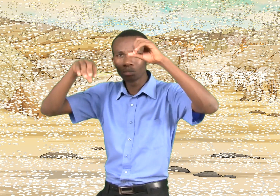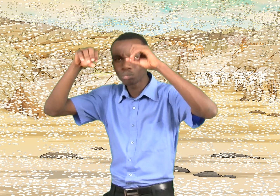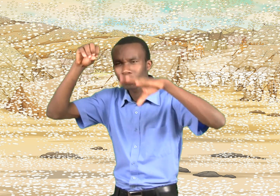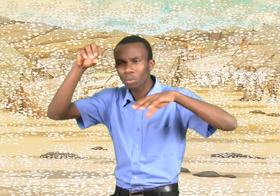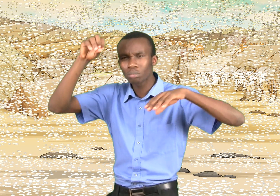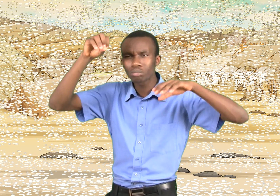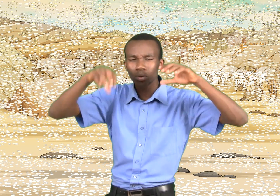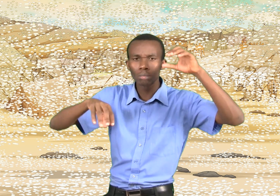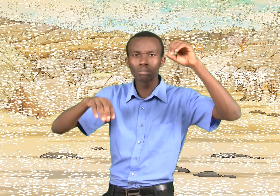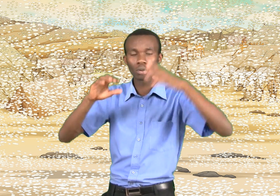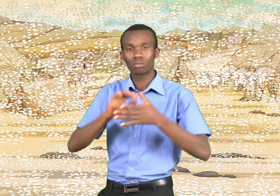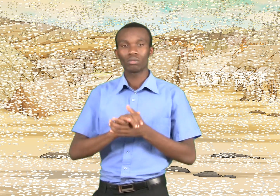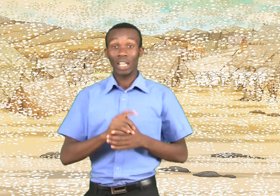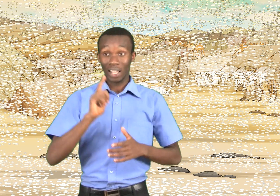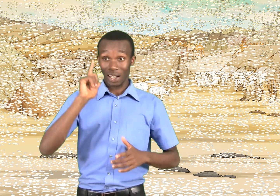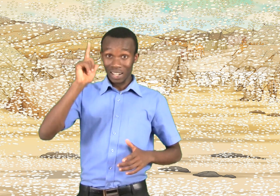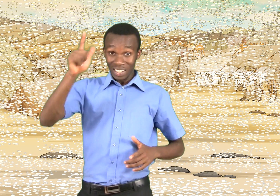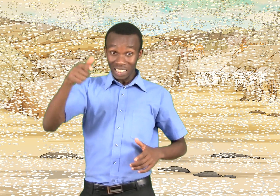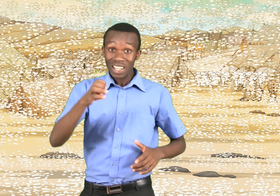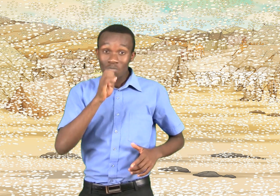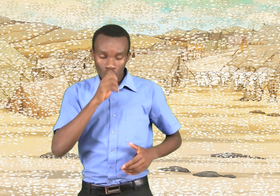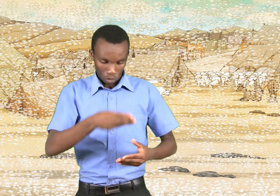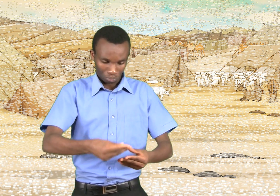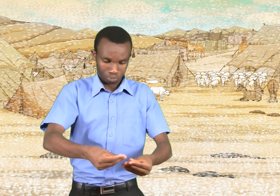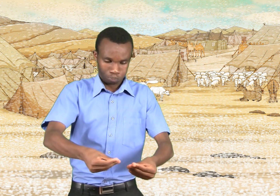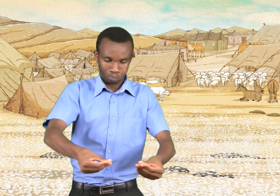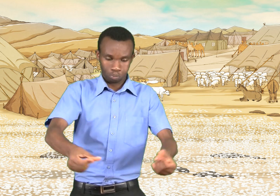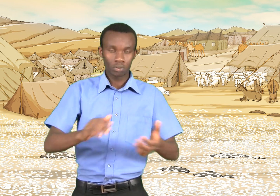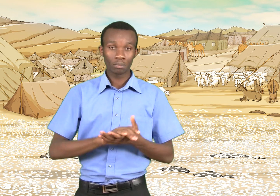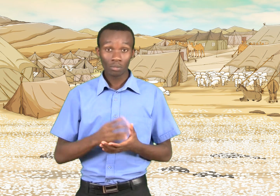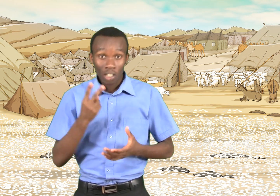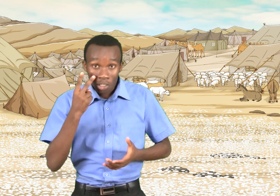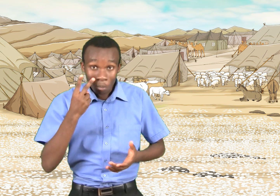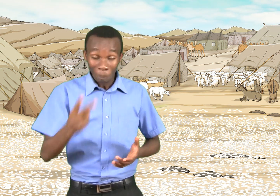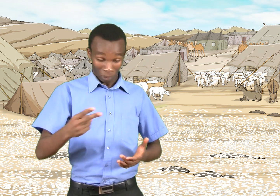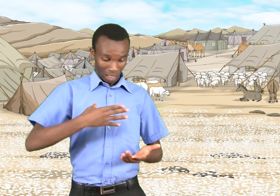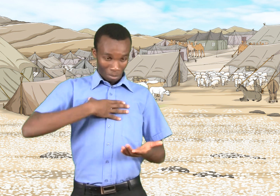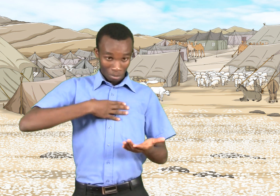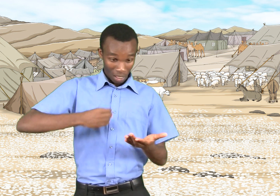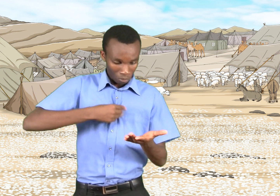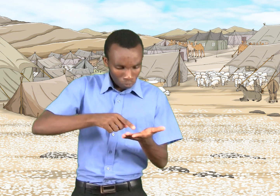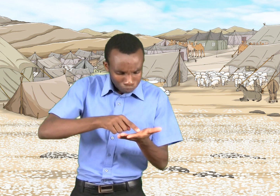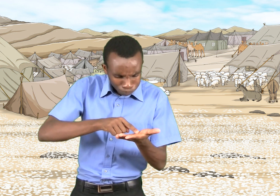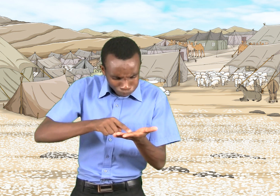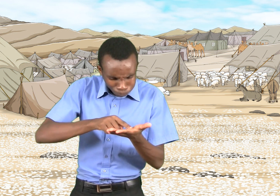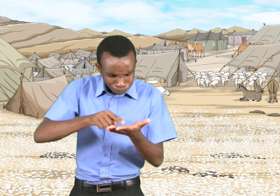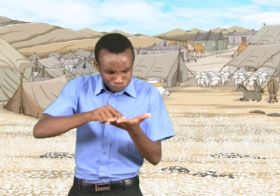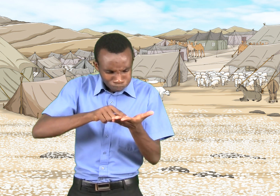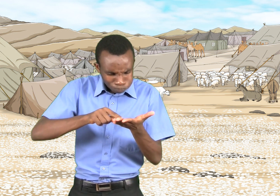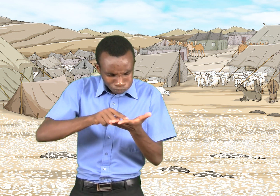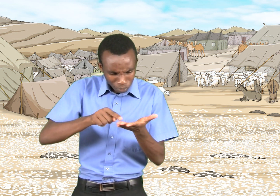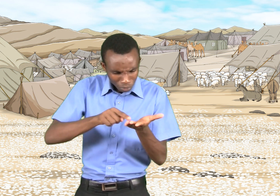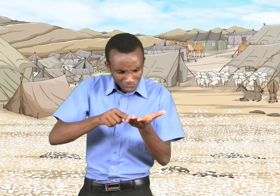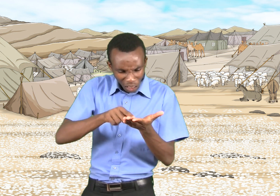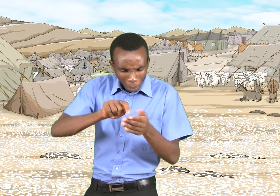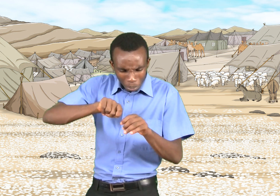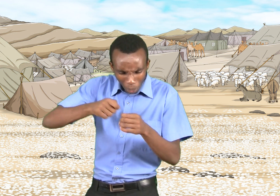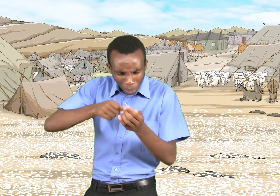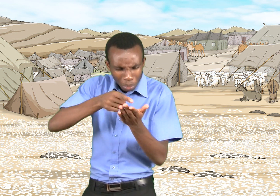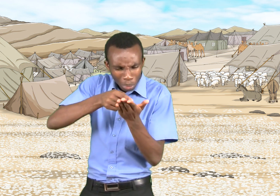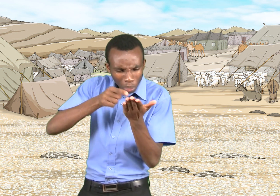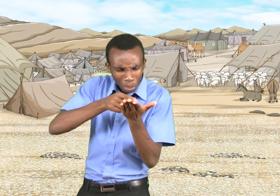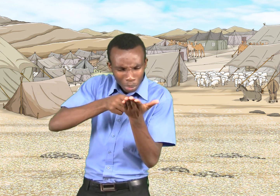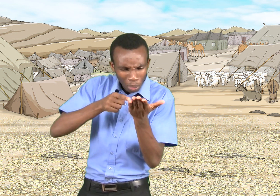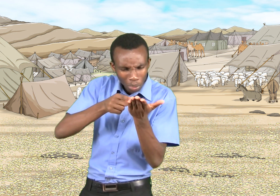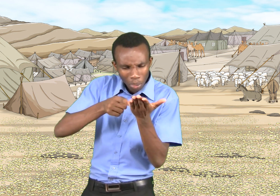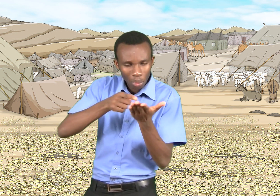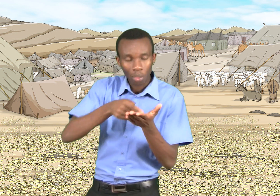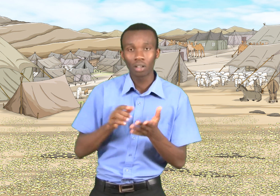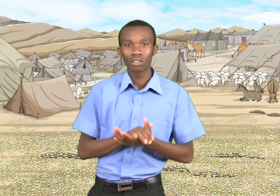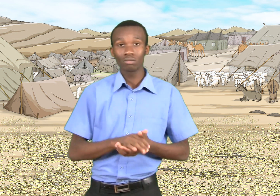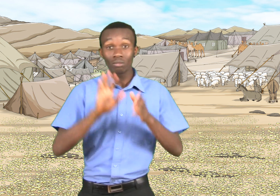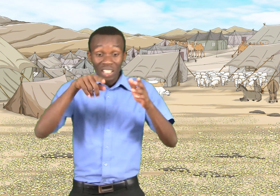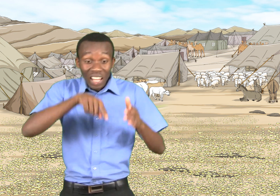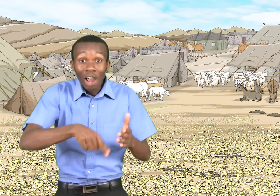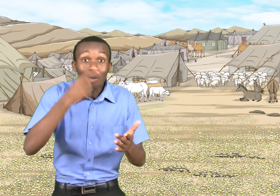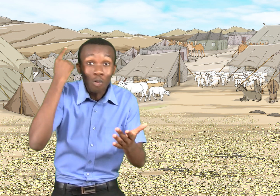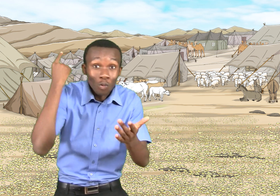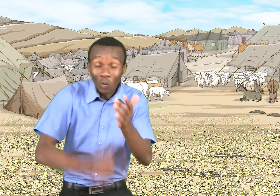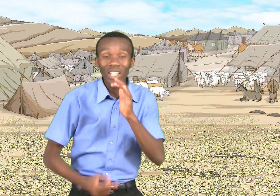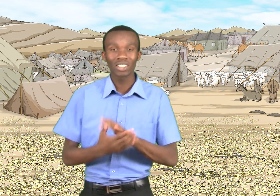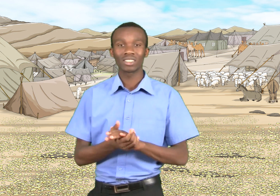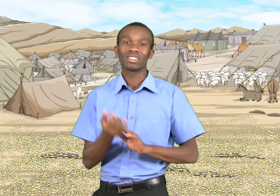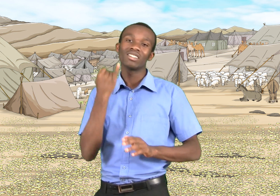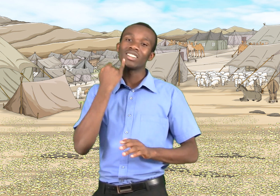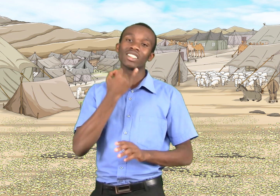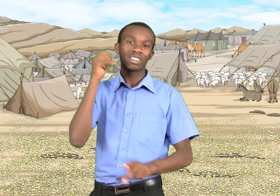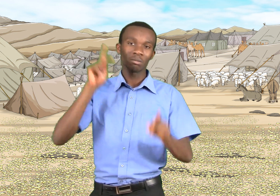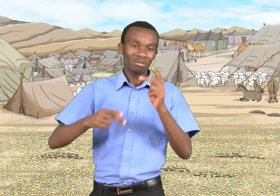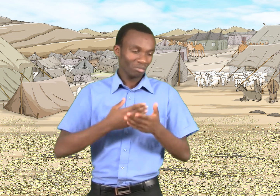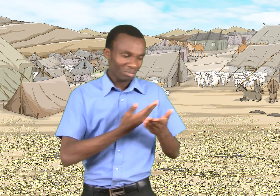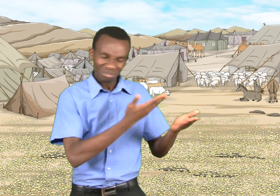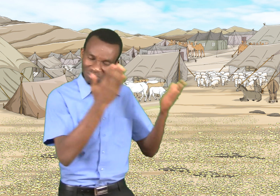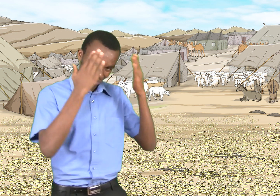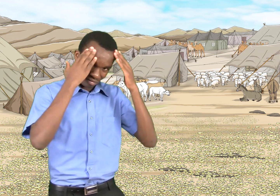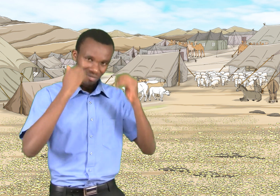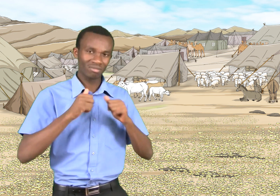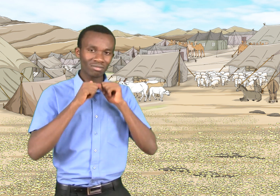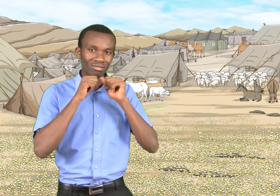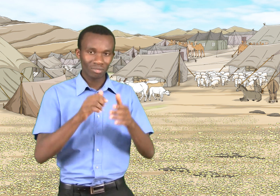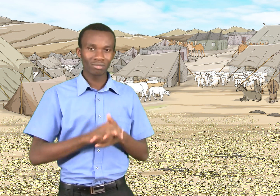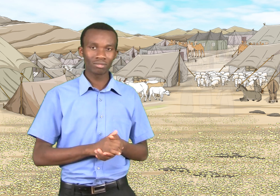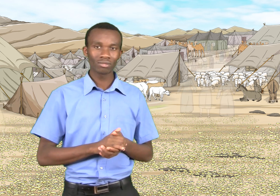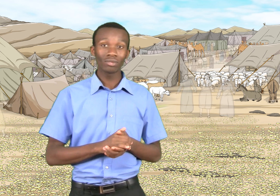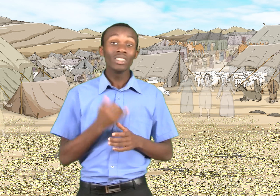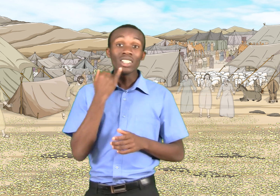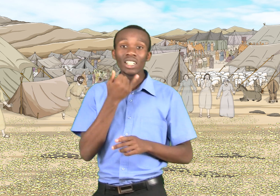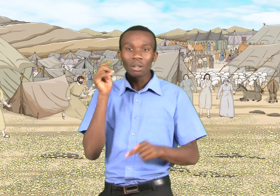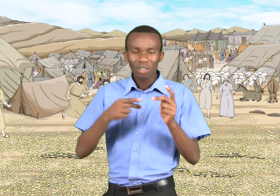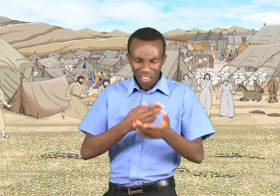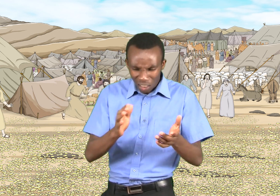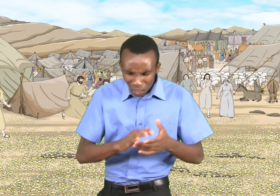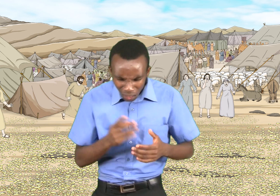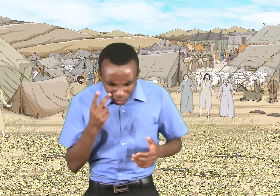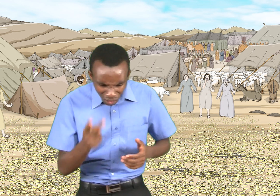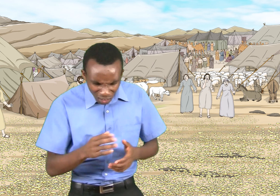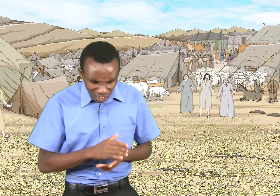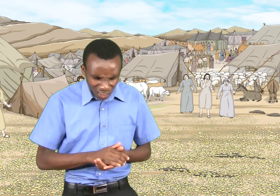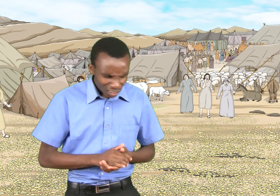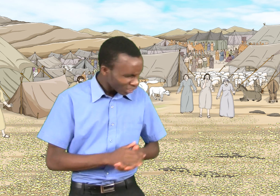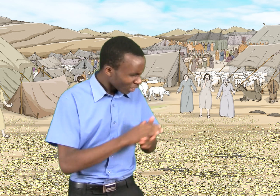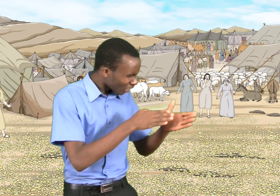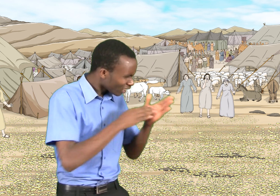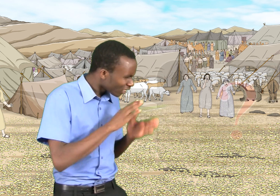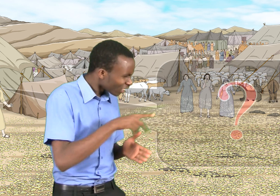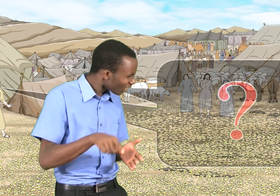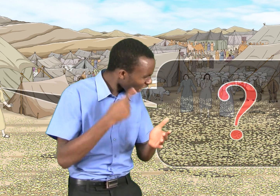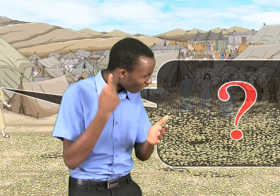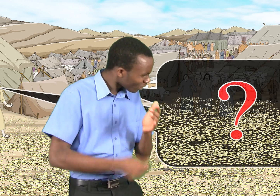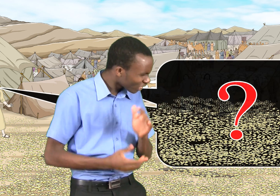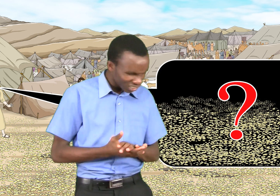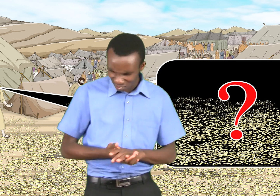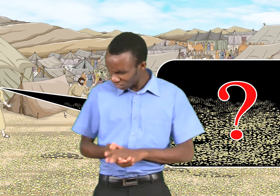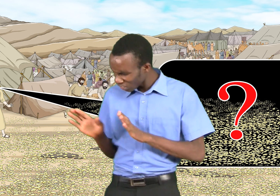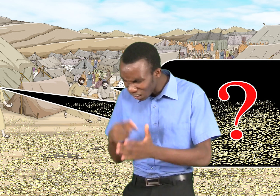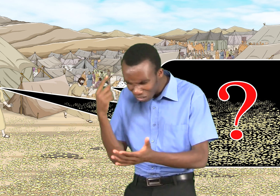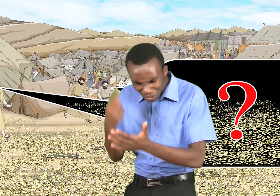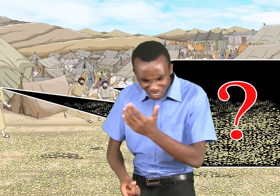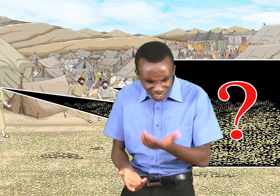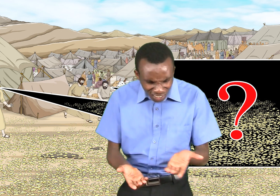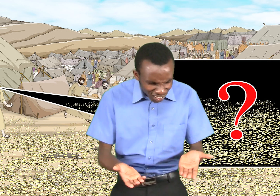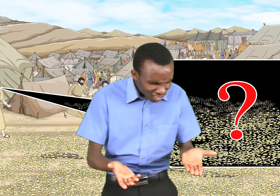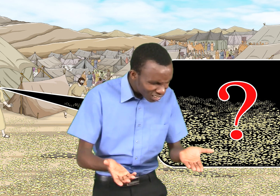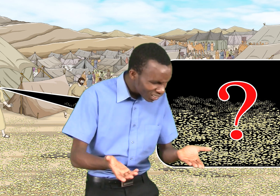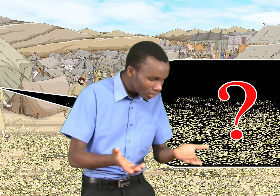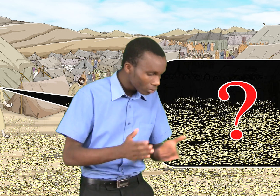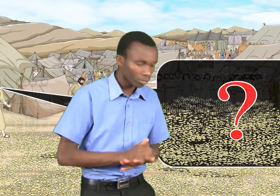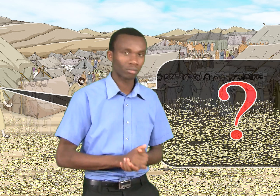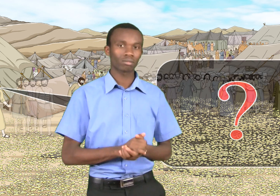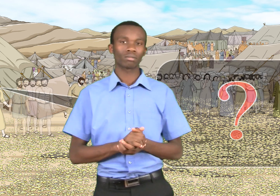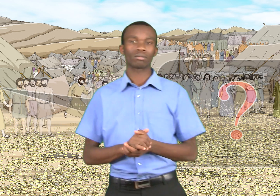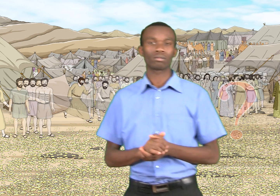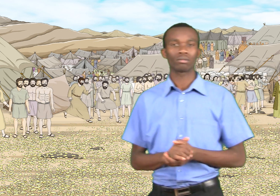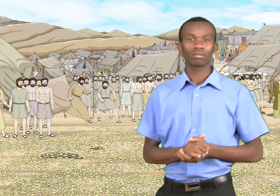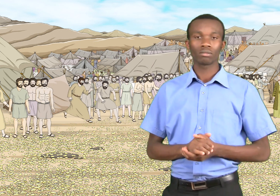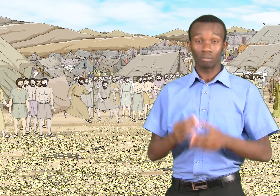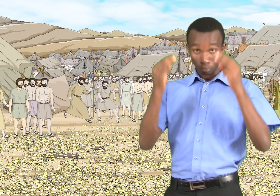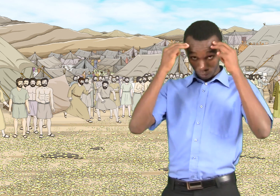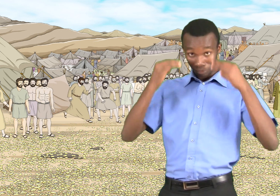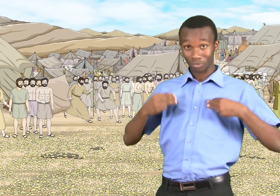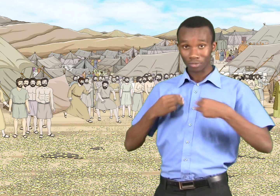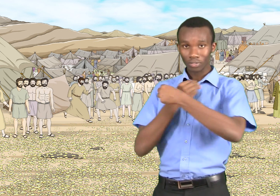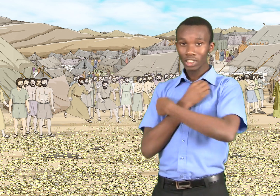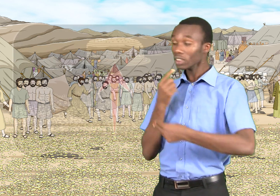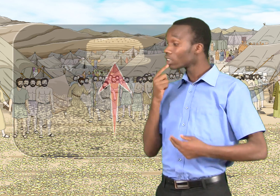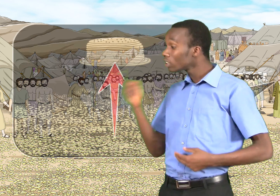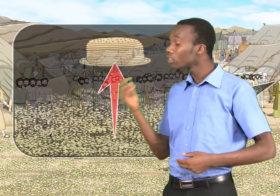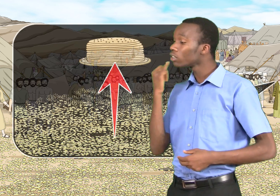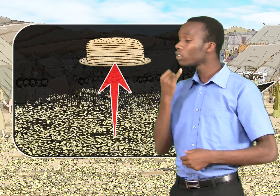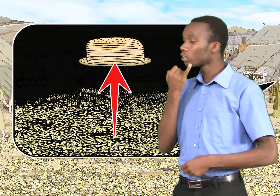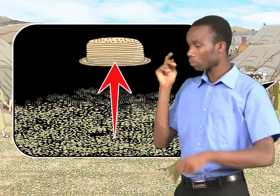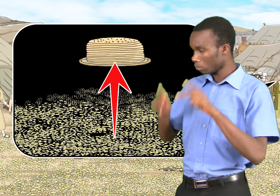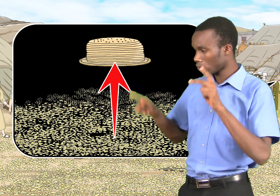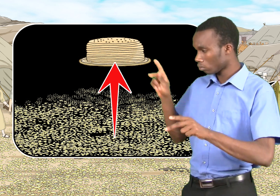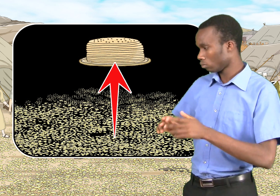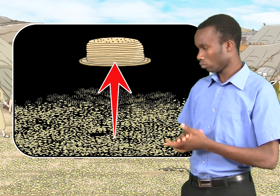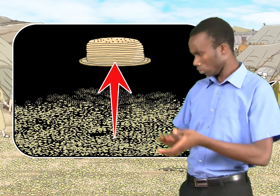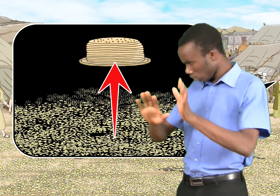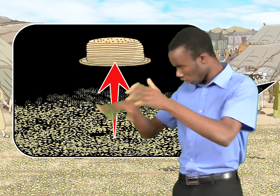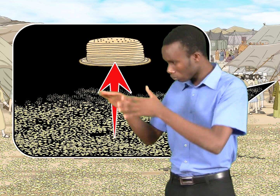When the layer of dew had evaporated, there were thin flakes on the desert floor, as fine as frost on the ground. When the Israelites saw it, they asked one another, “What is it?” For they did not know what it was.